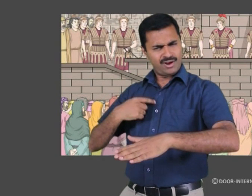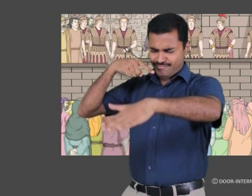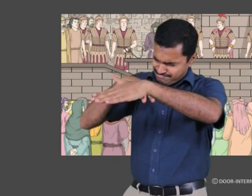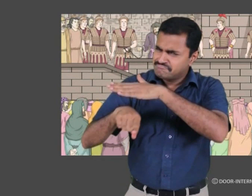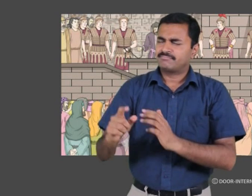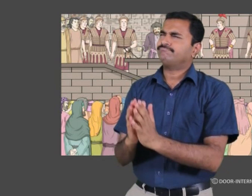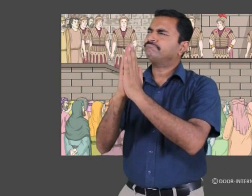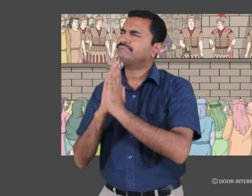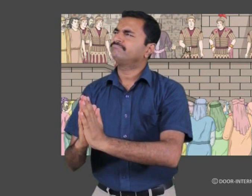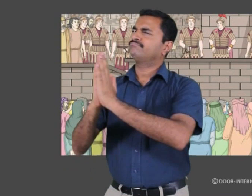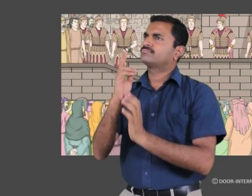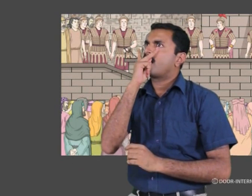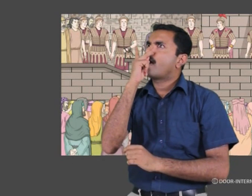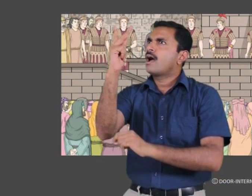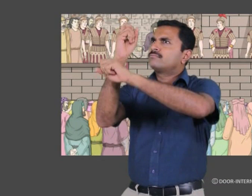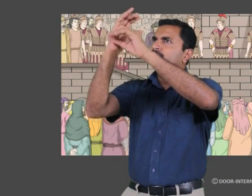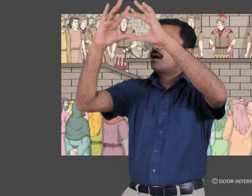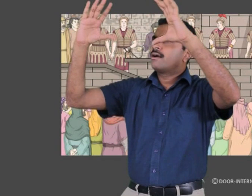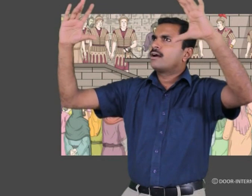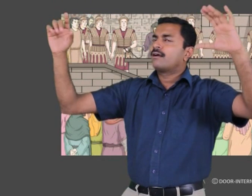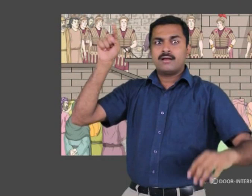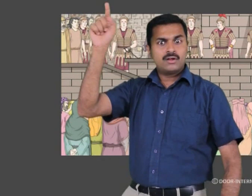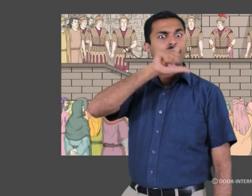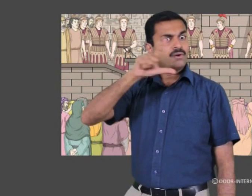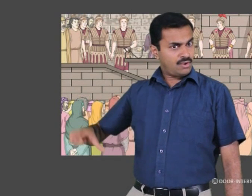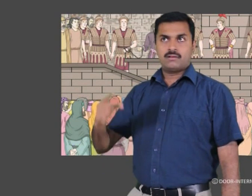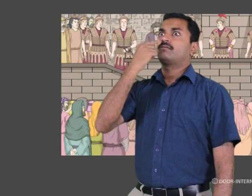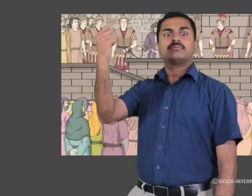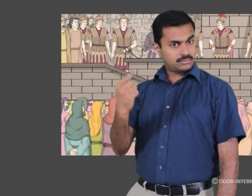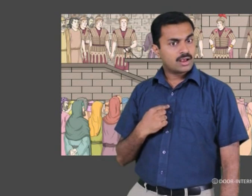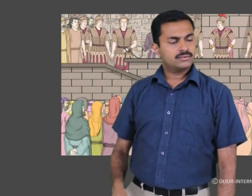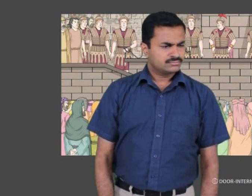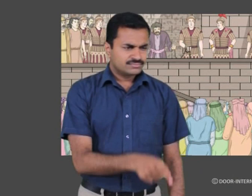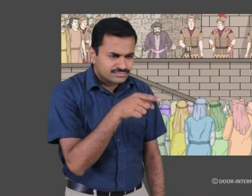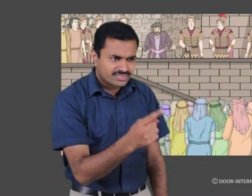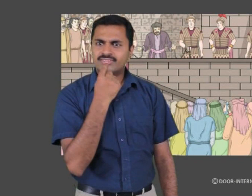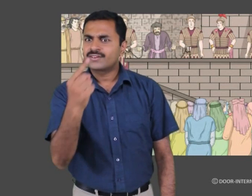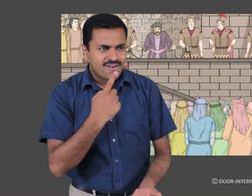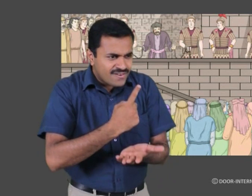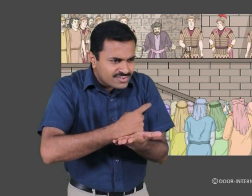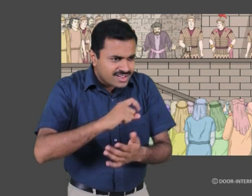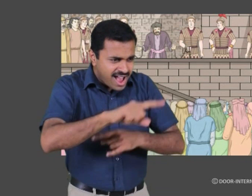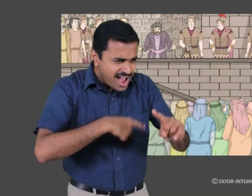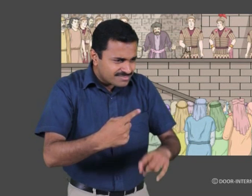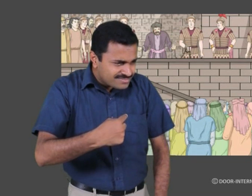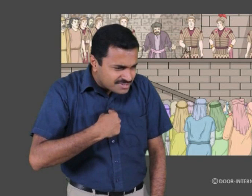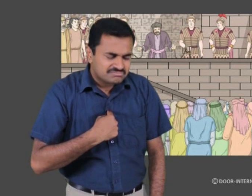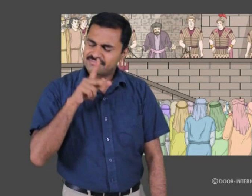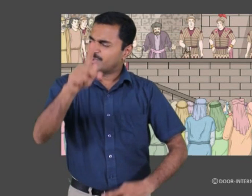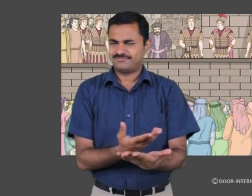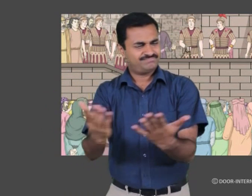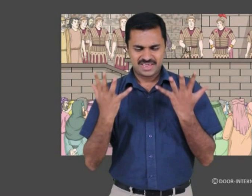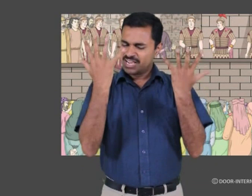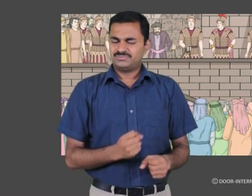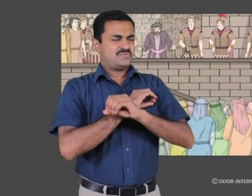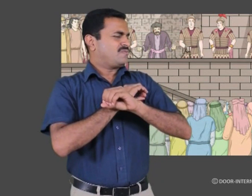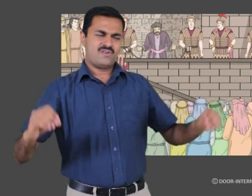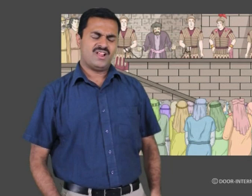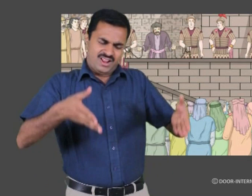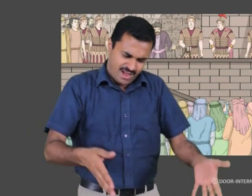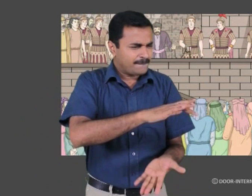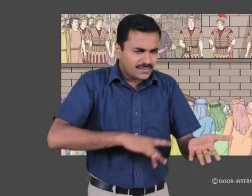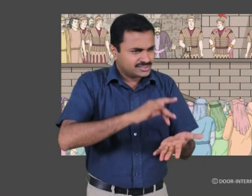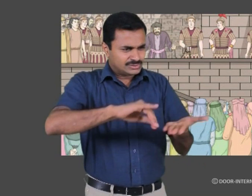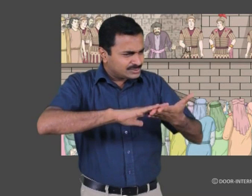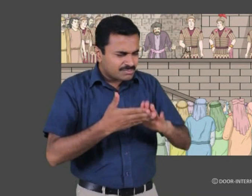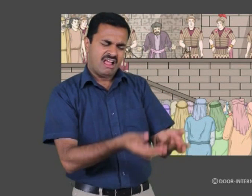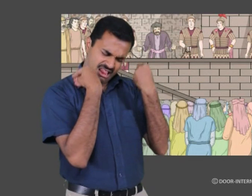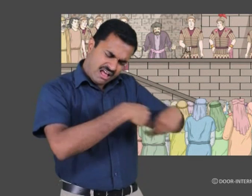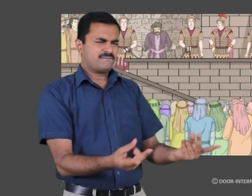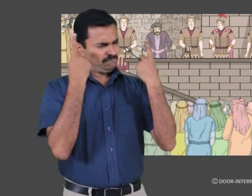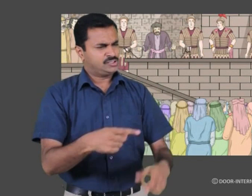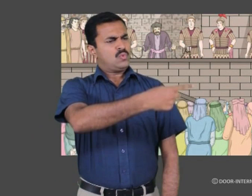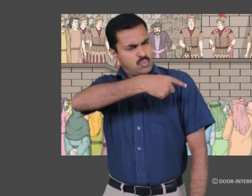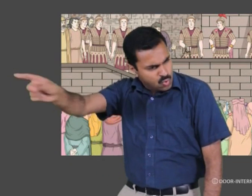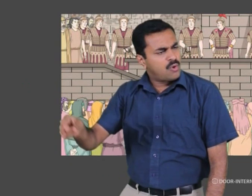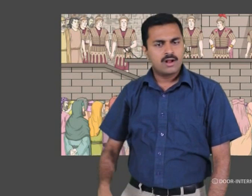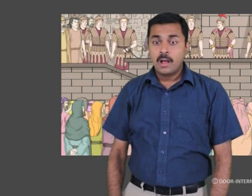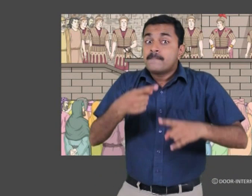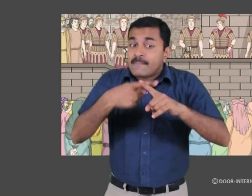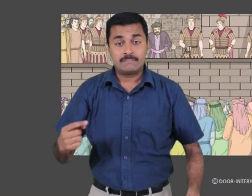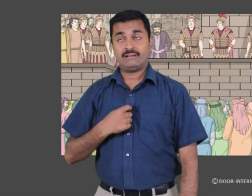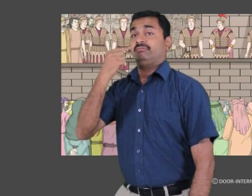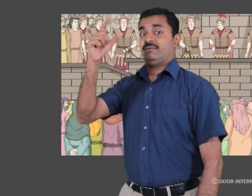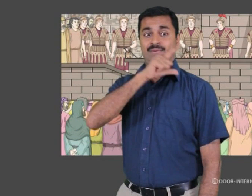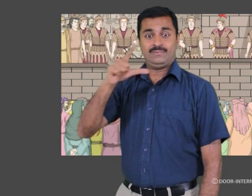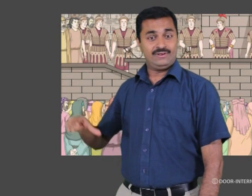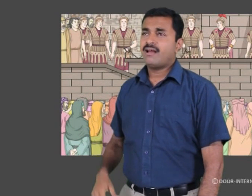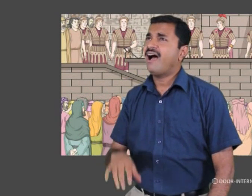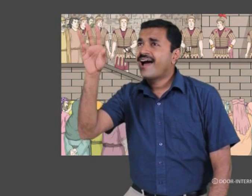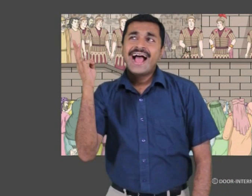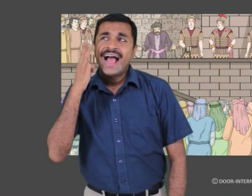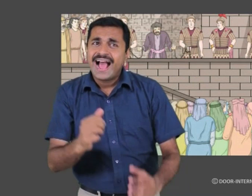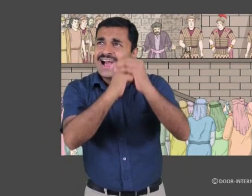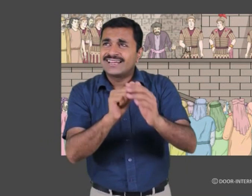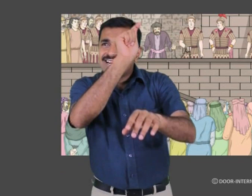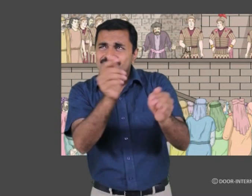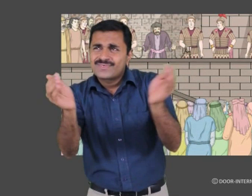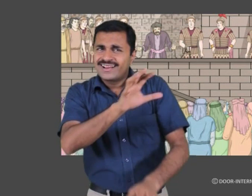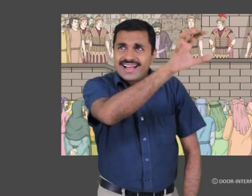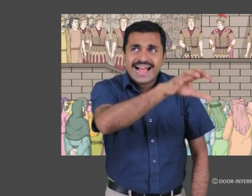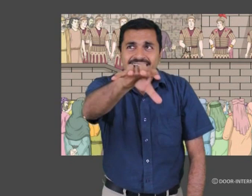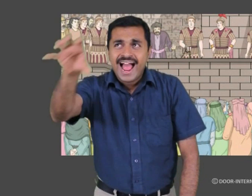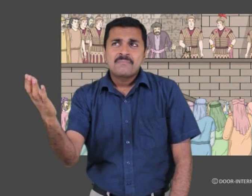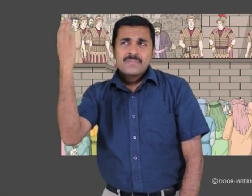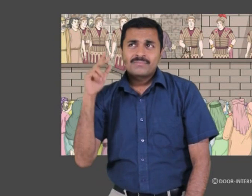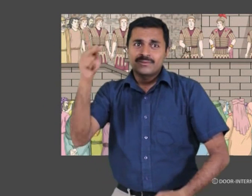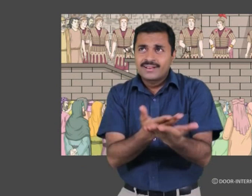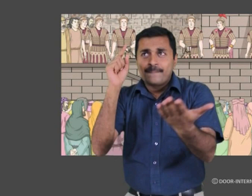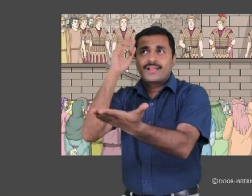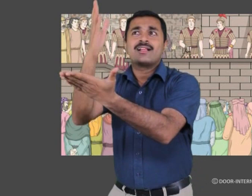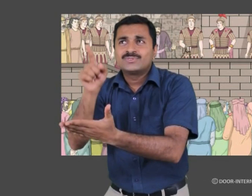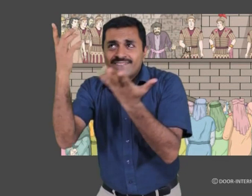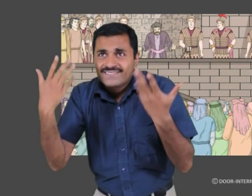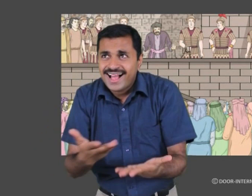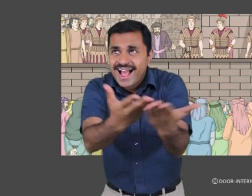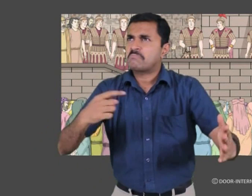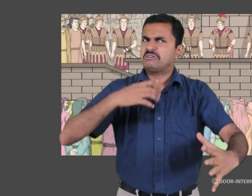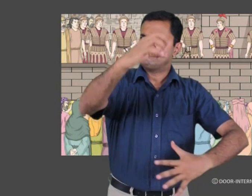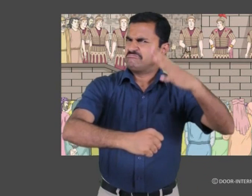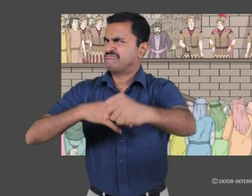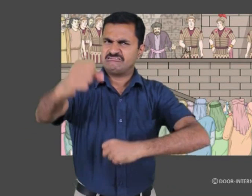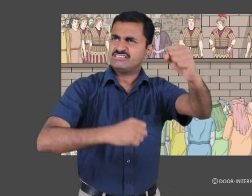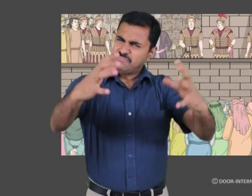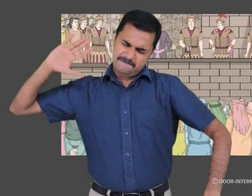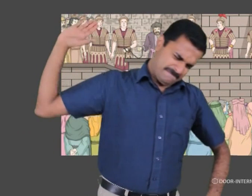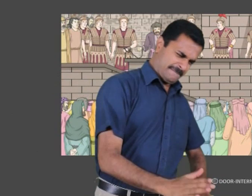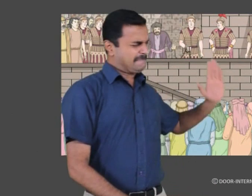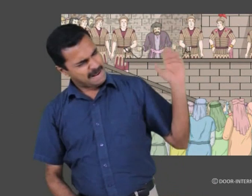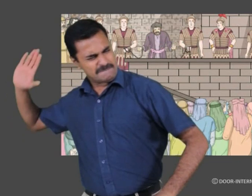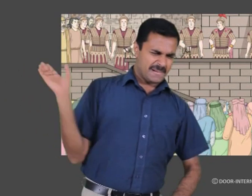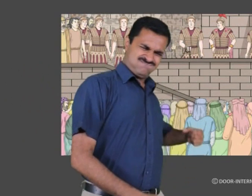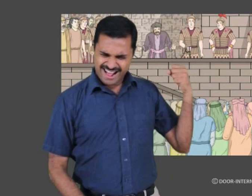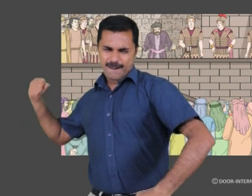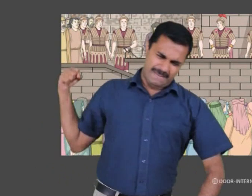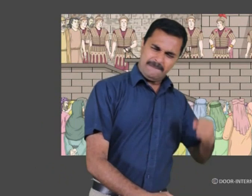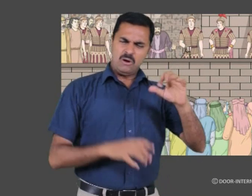Later, when I had returned to Jerusalem and was praying at the temple, I fell into a trance and saw the Lord saying to me, ‘Hurry!